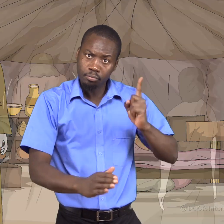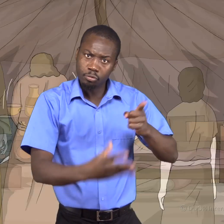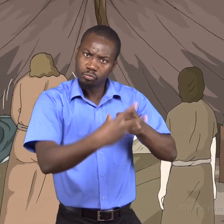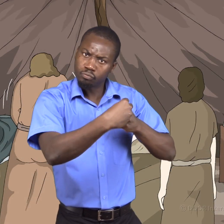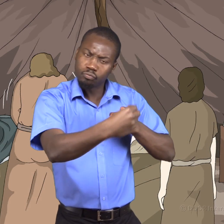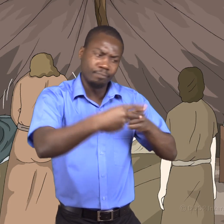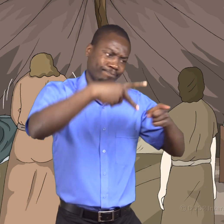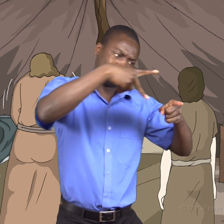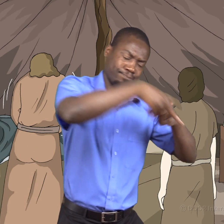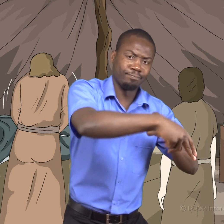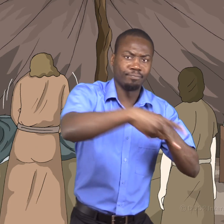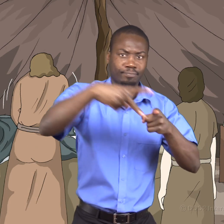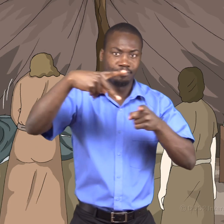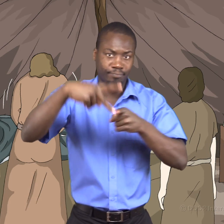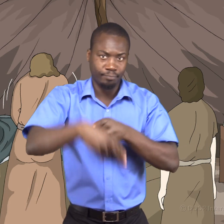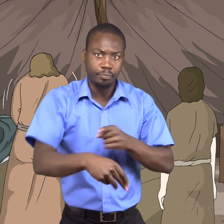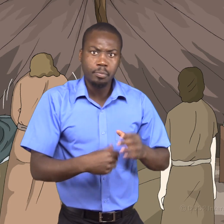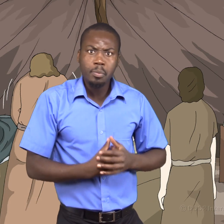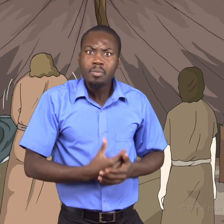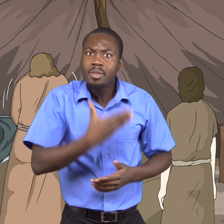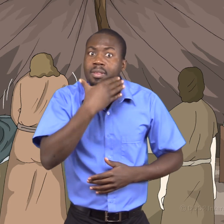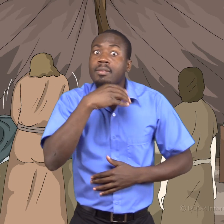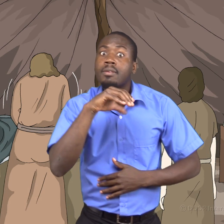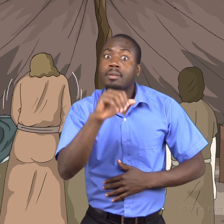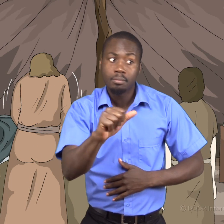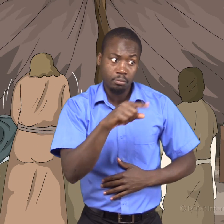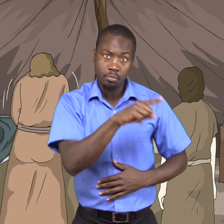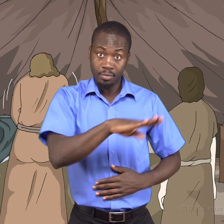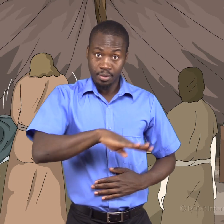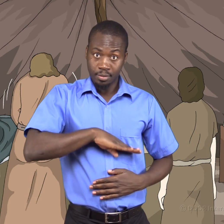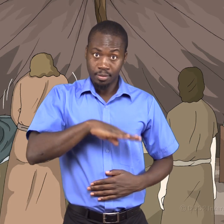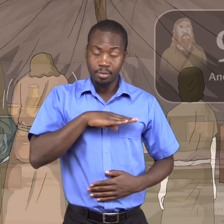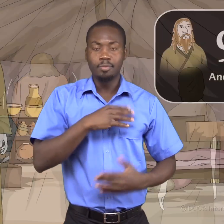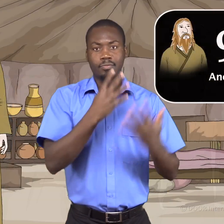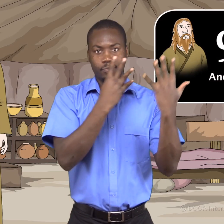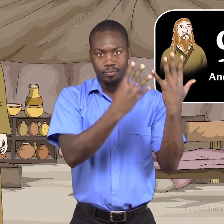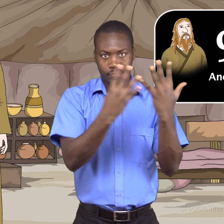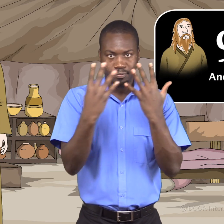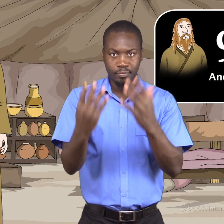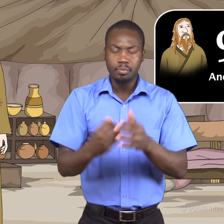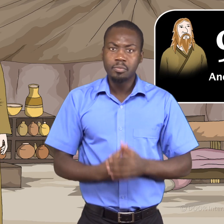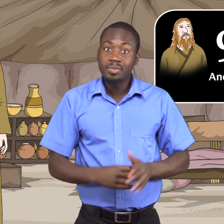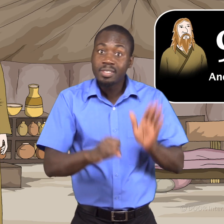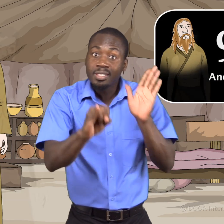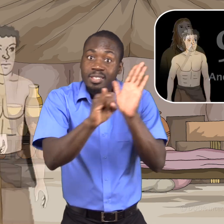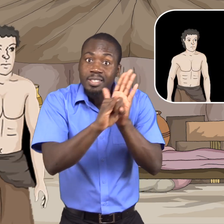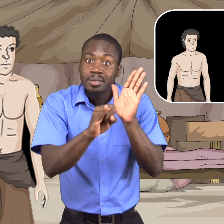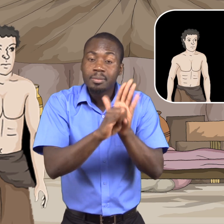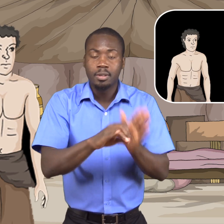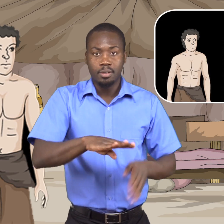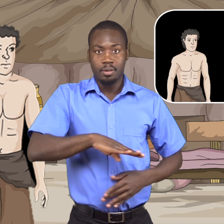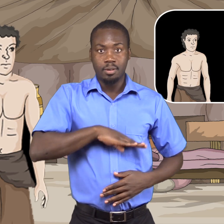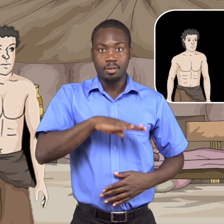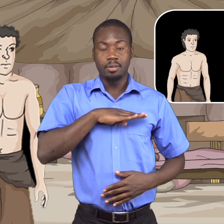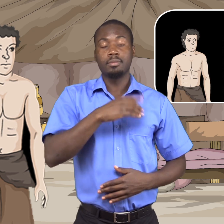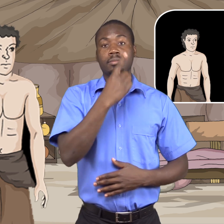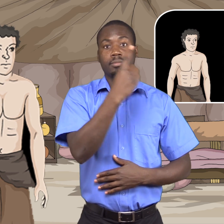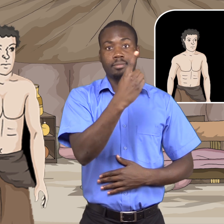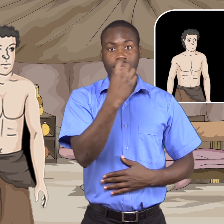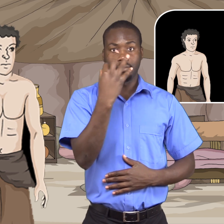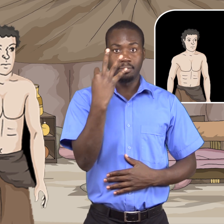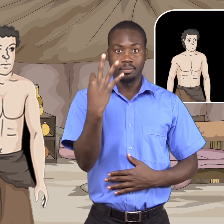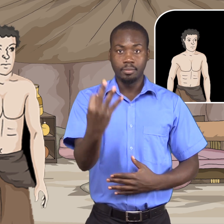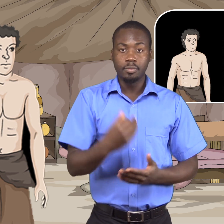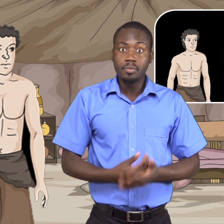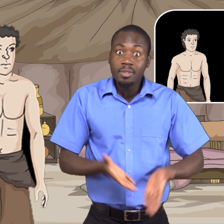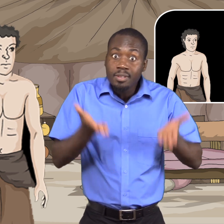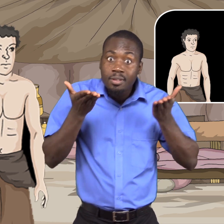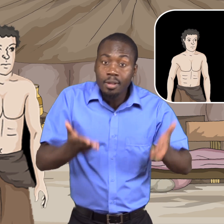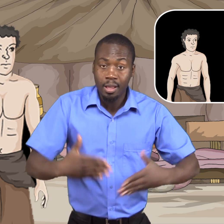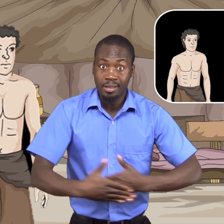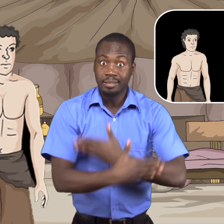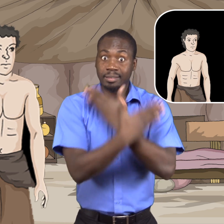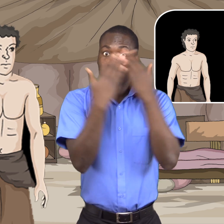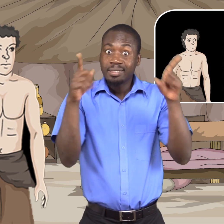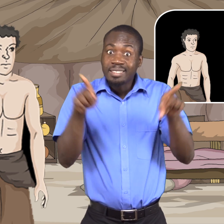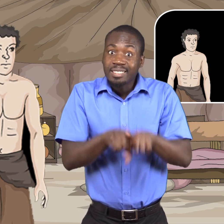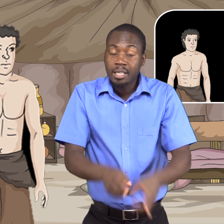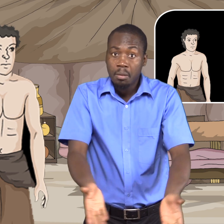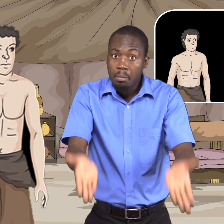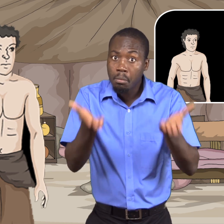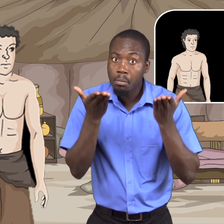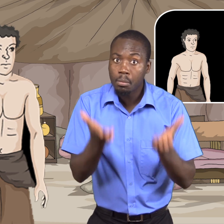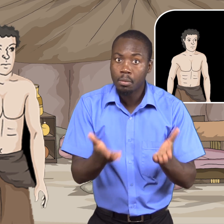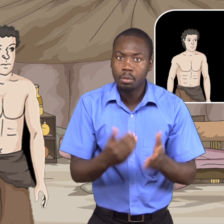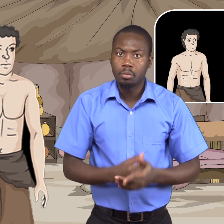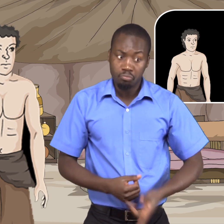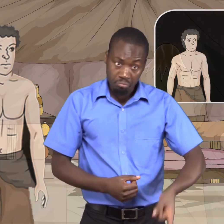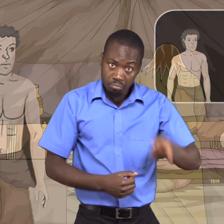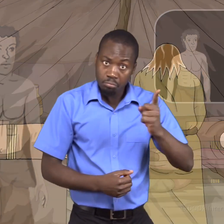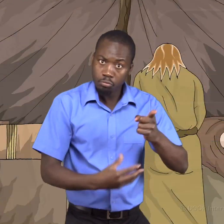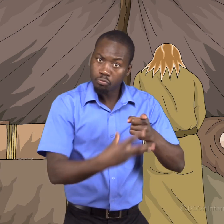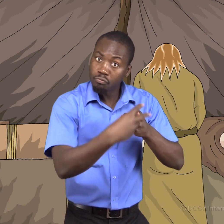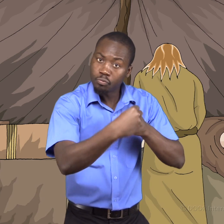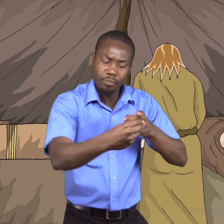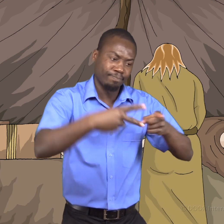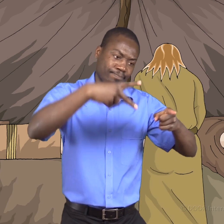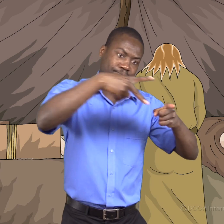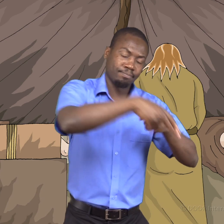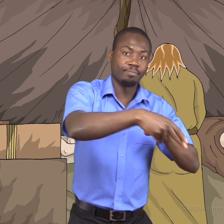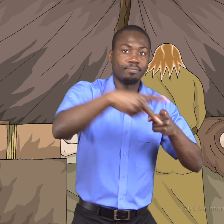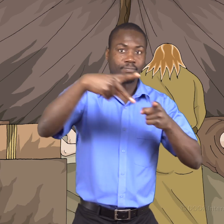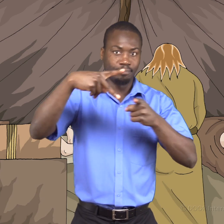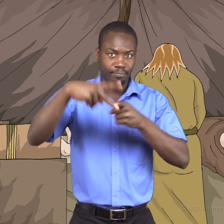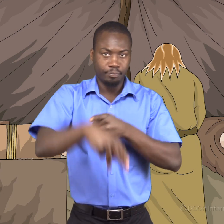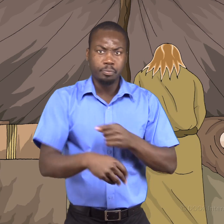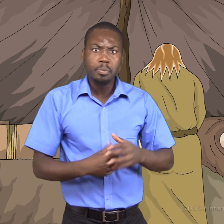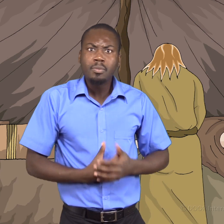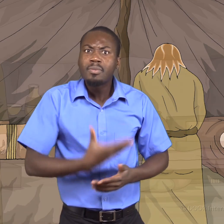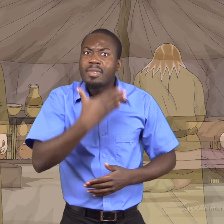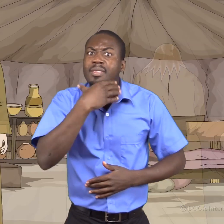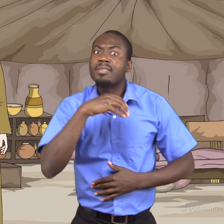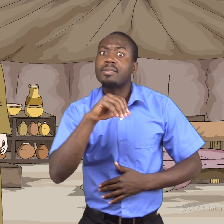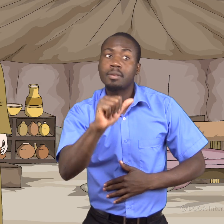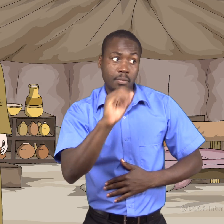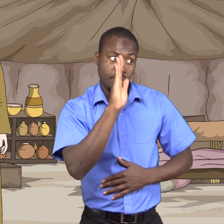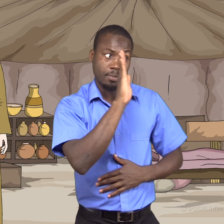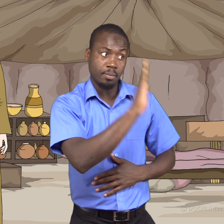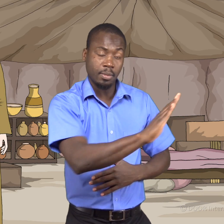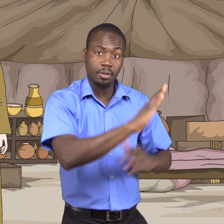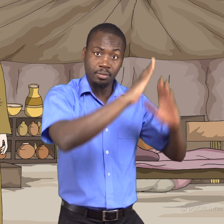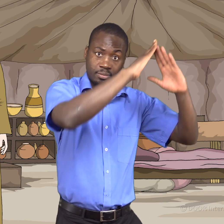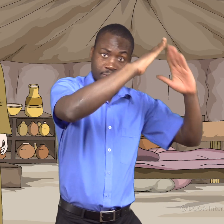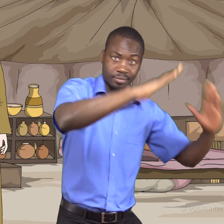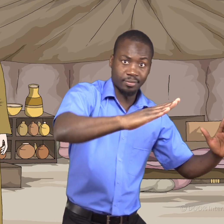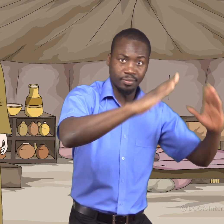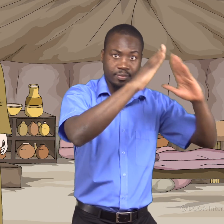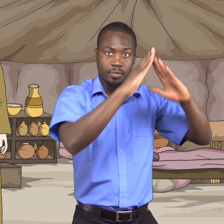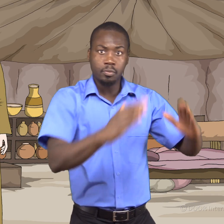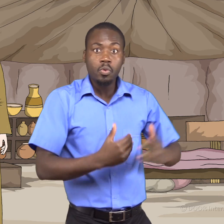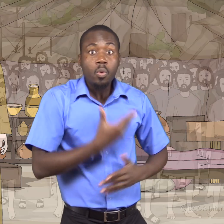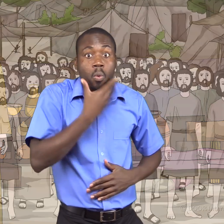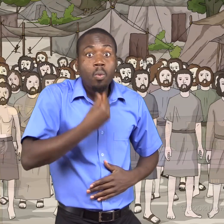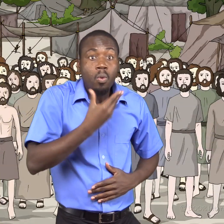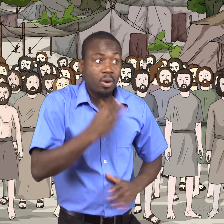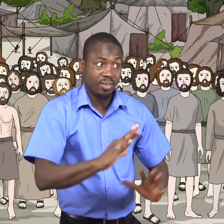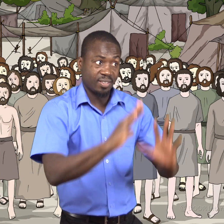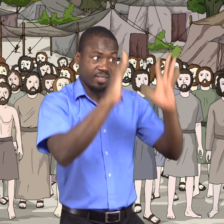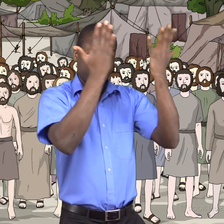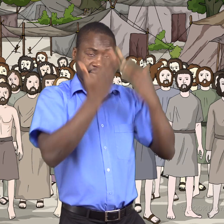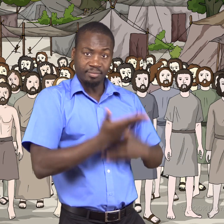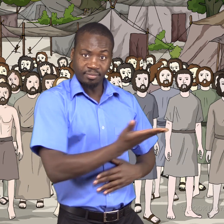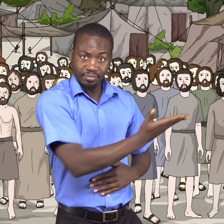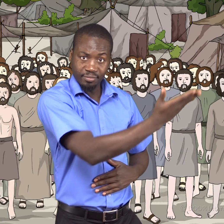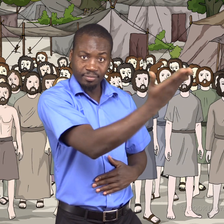So Abraham was ninety-nine years old when he was circumcised, and his son Ishmael was thirteen; Abraham and his son Ishmael were circumcised on the same day.